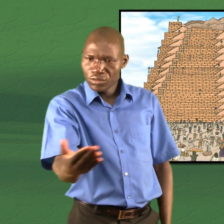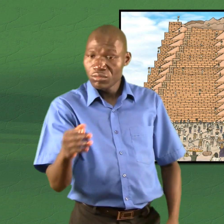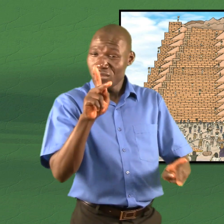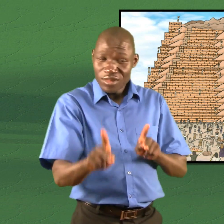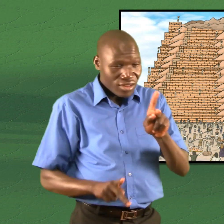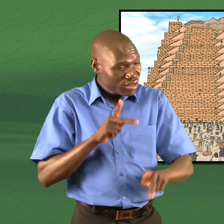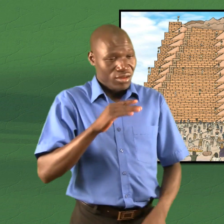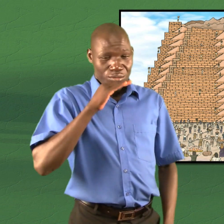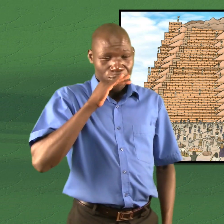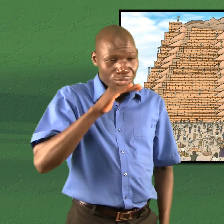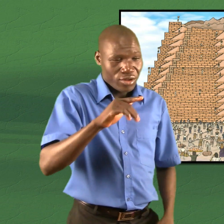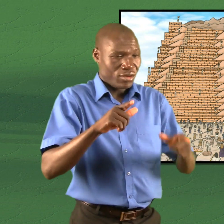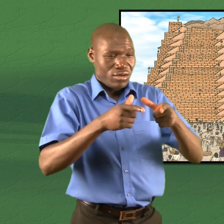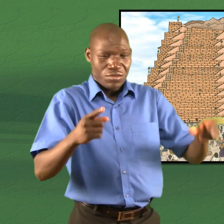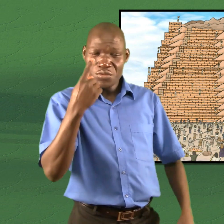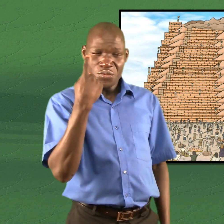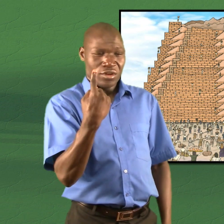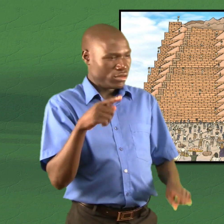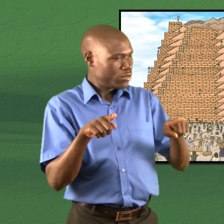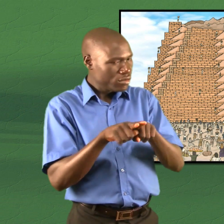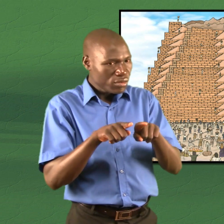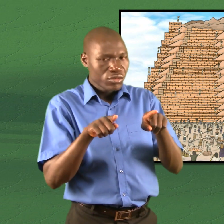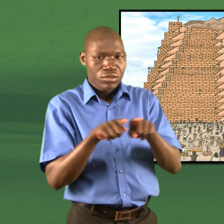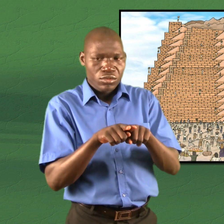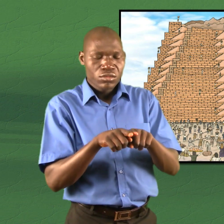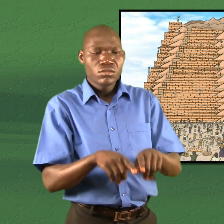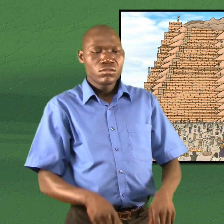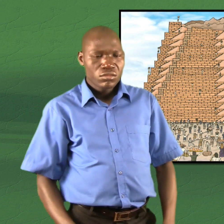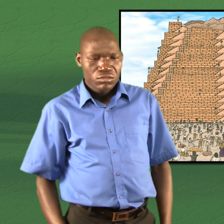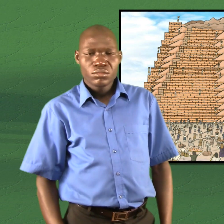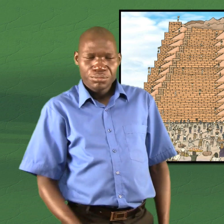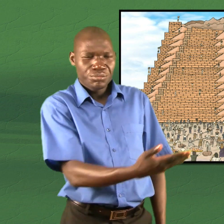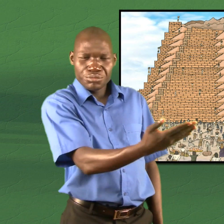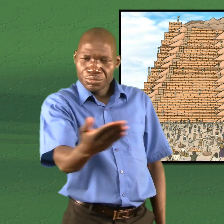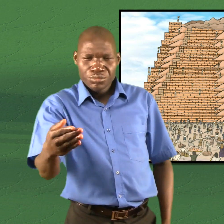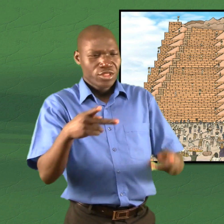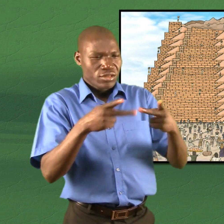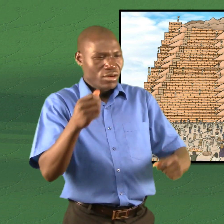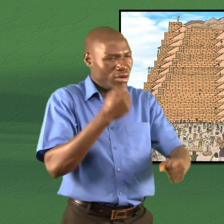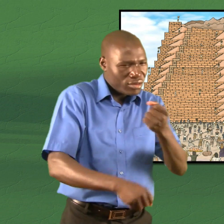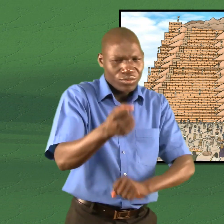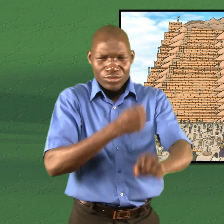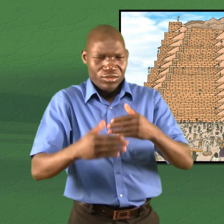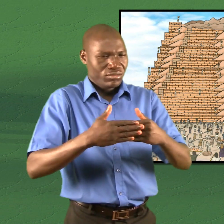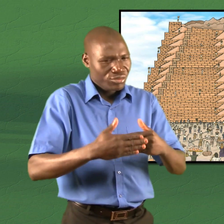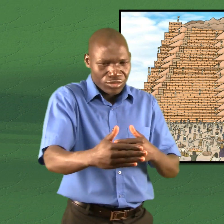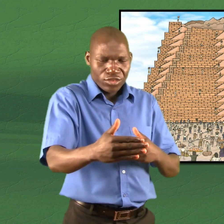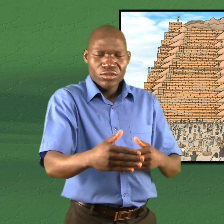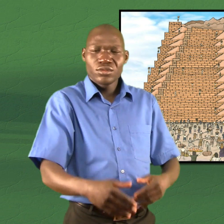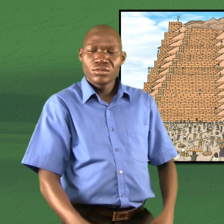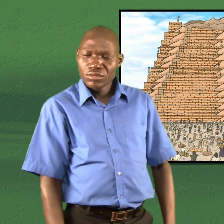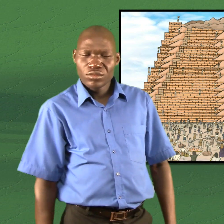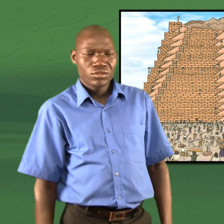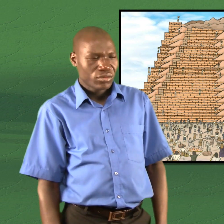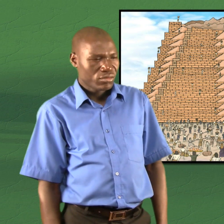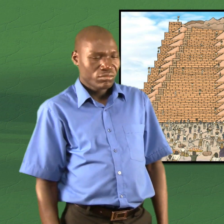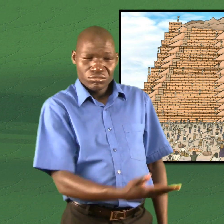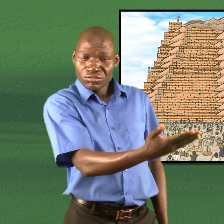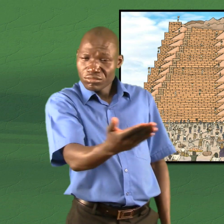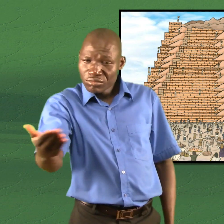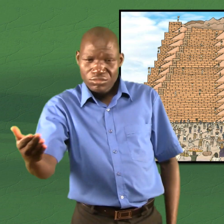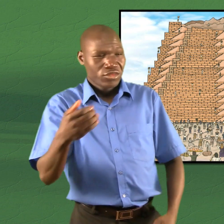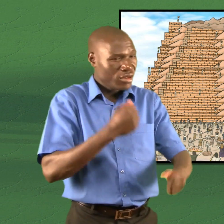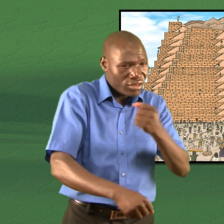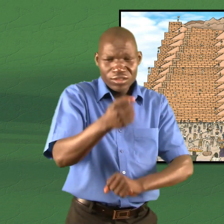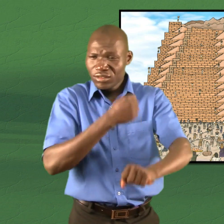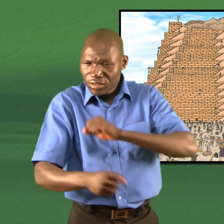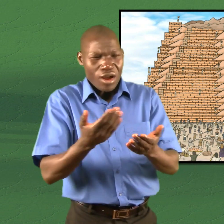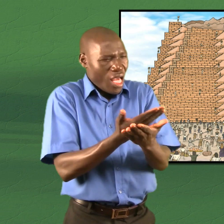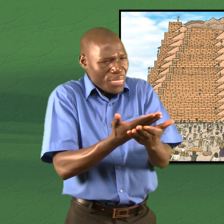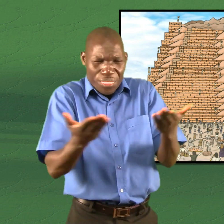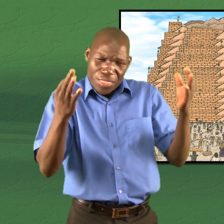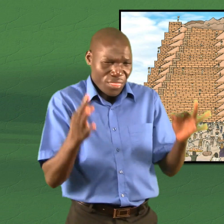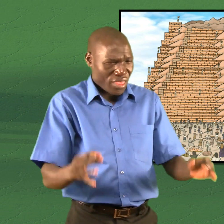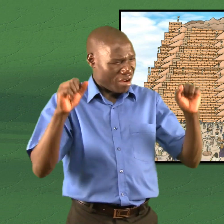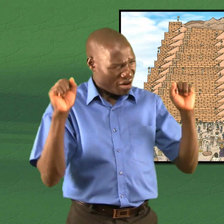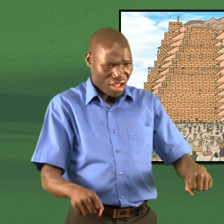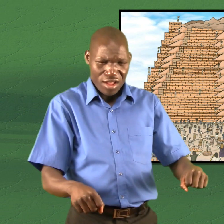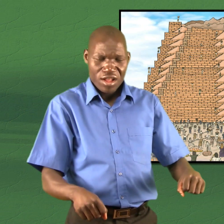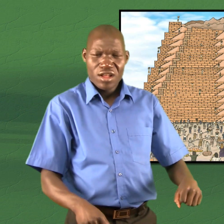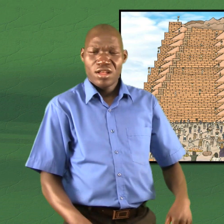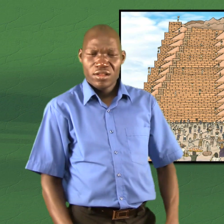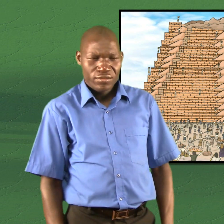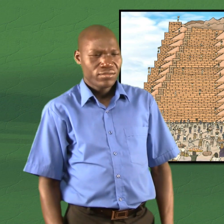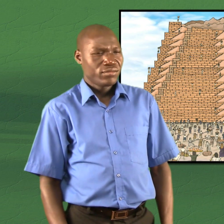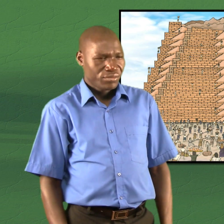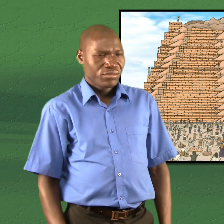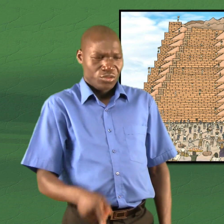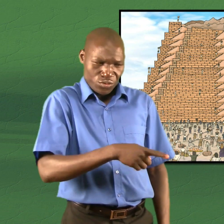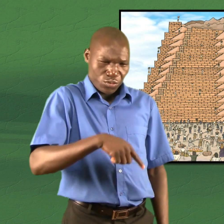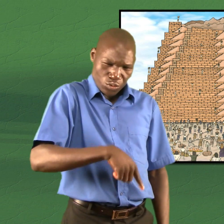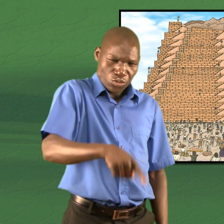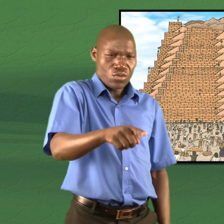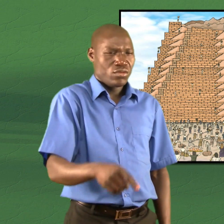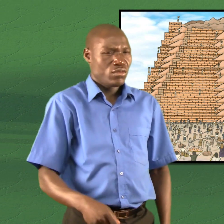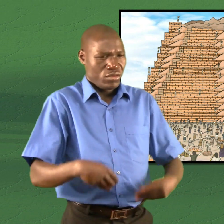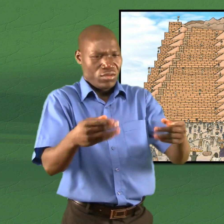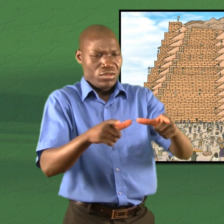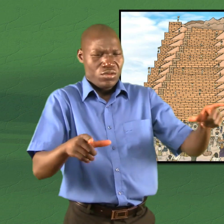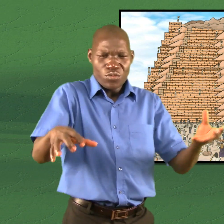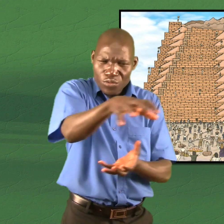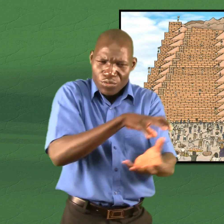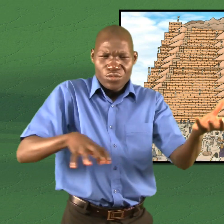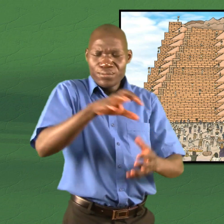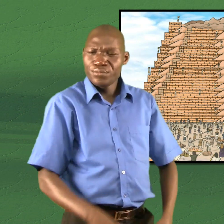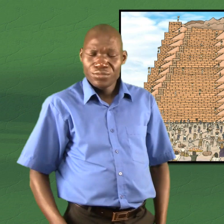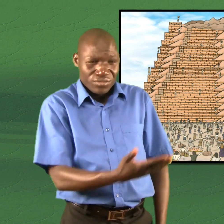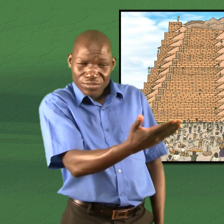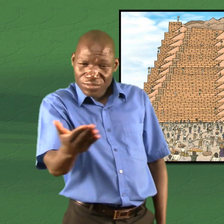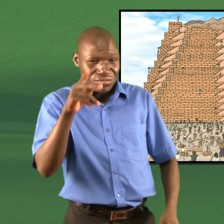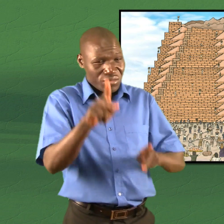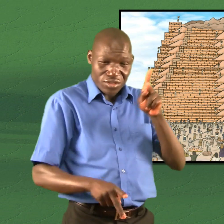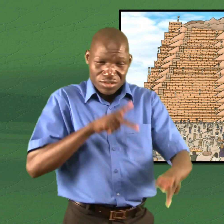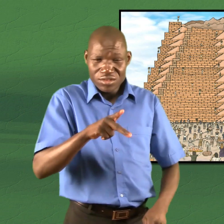Then the LORD came down to see the city and the tower that the sons of men were building.